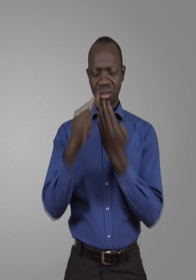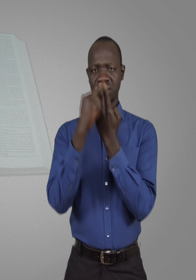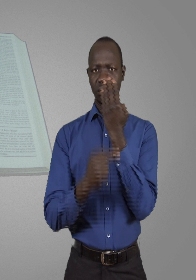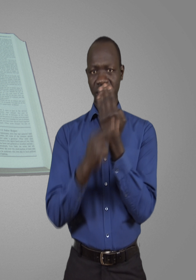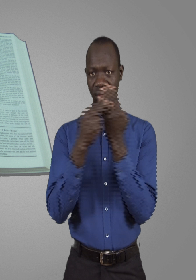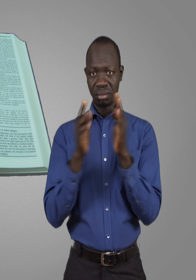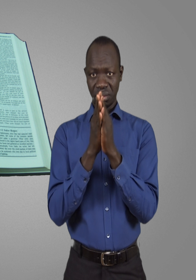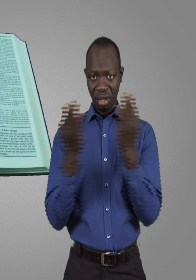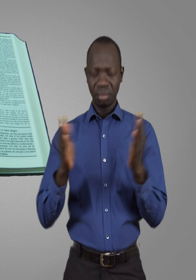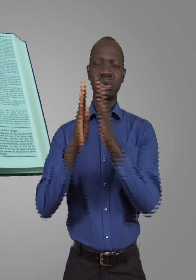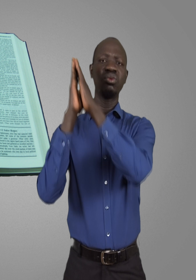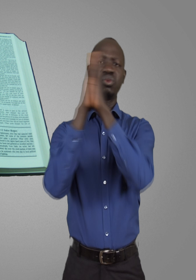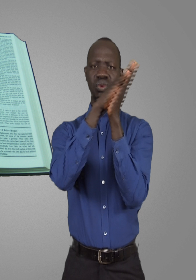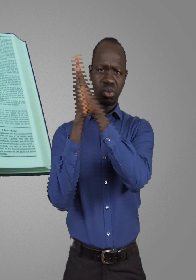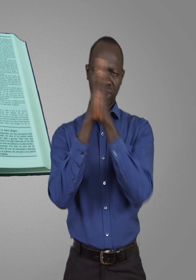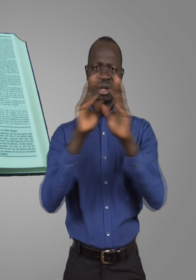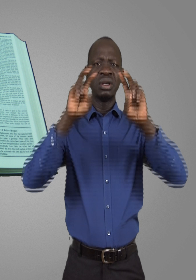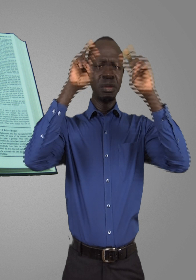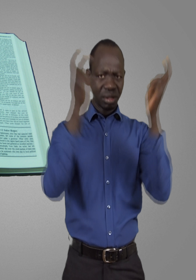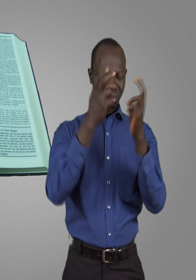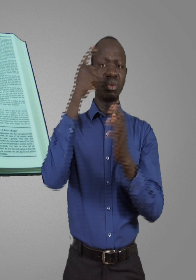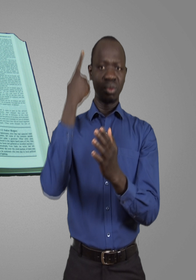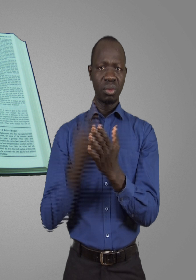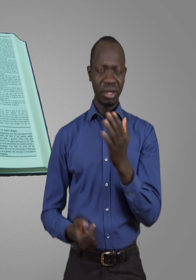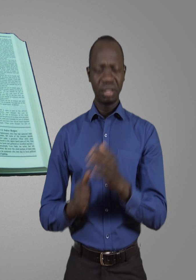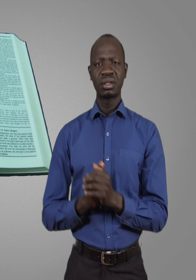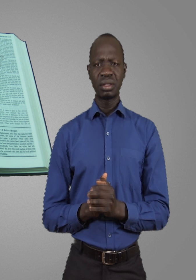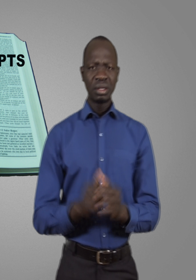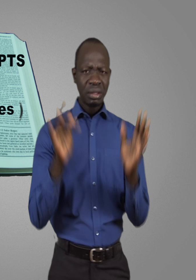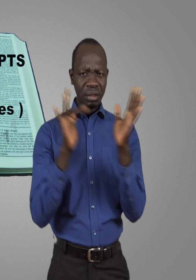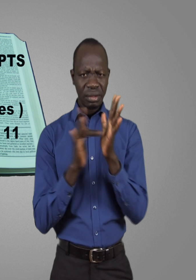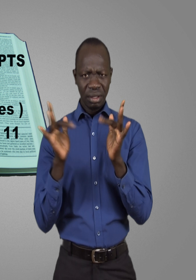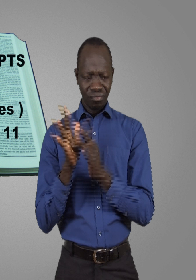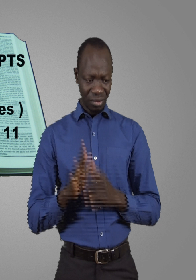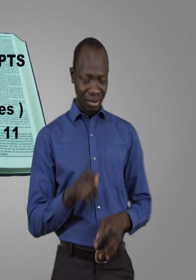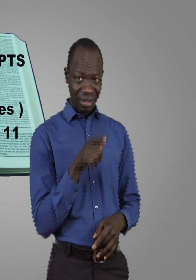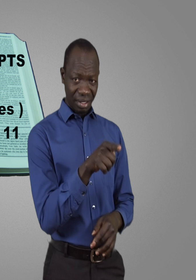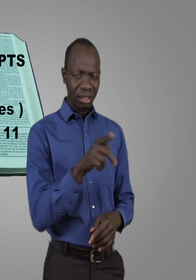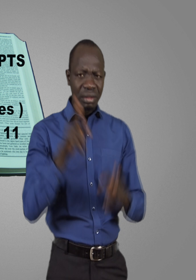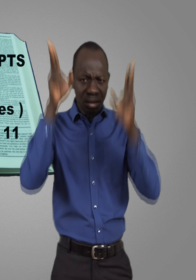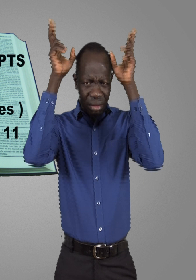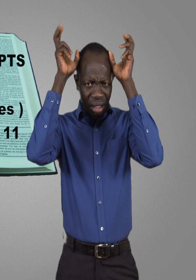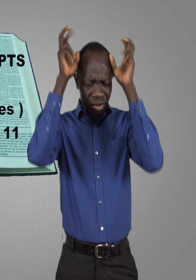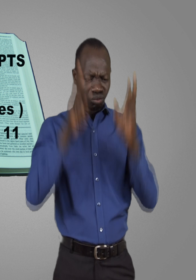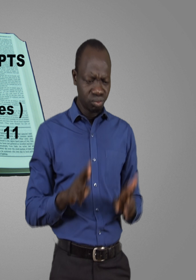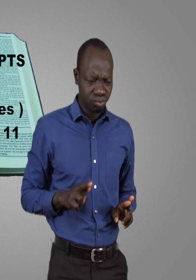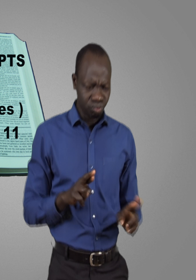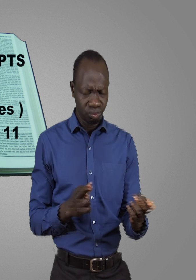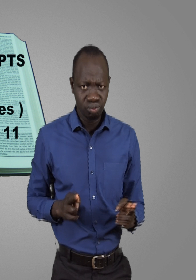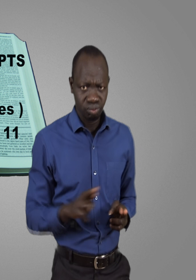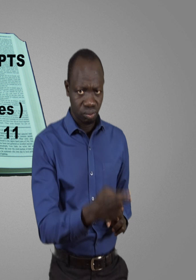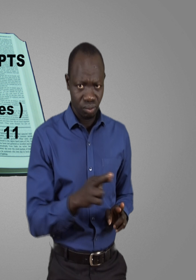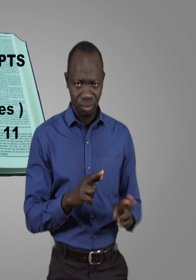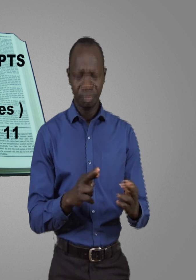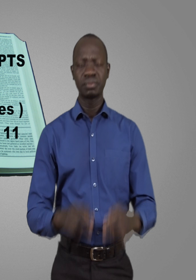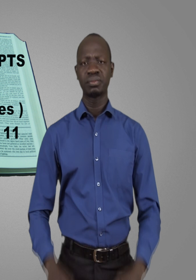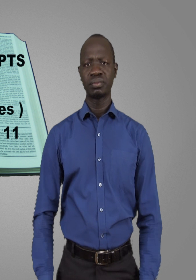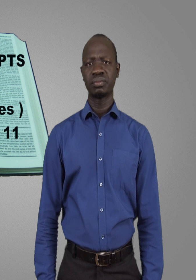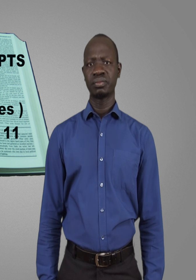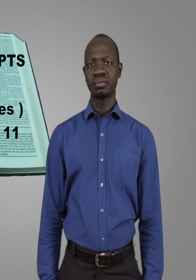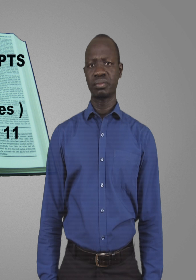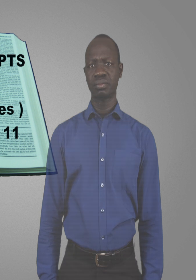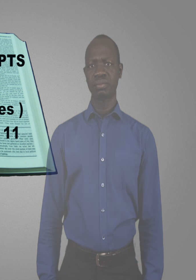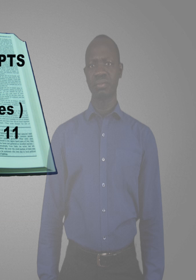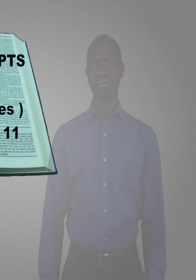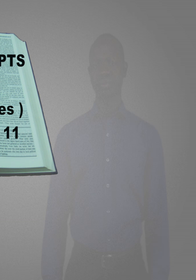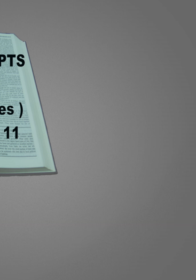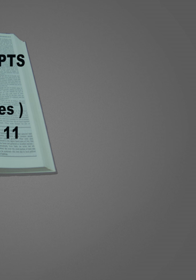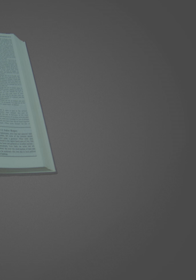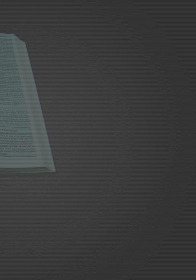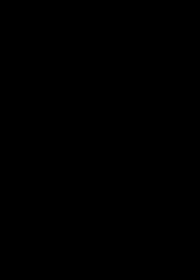The devil tempts Jesus